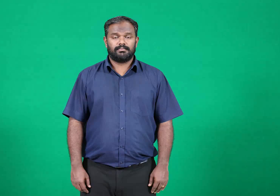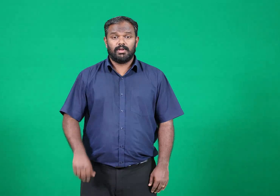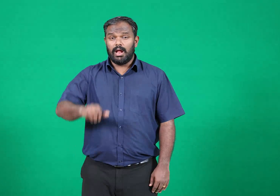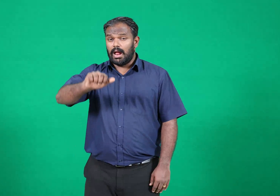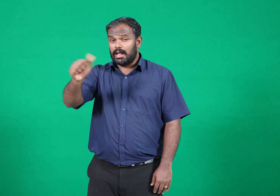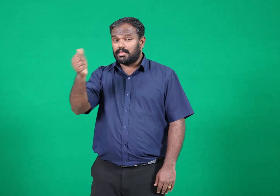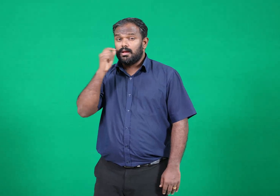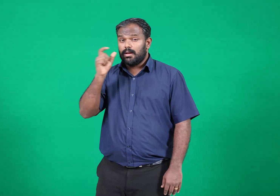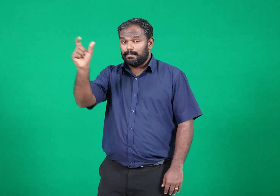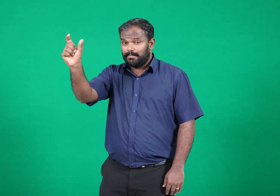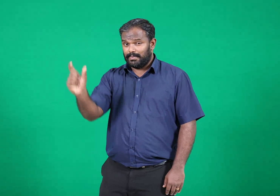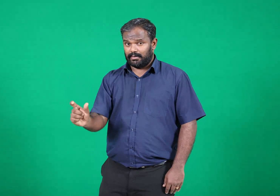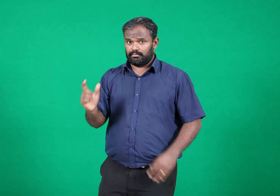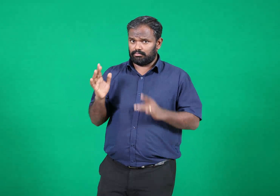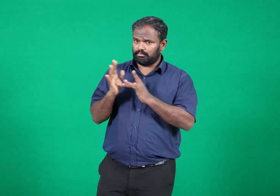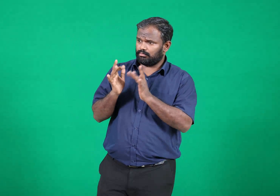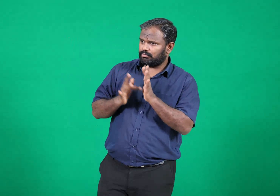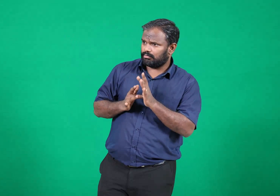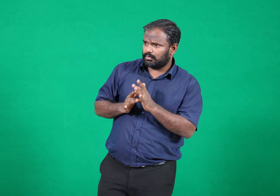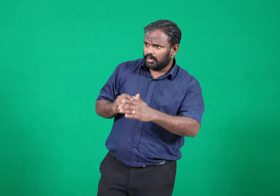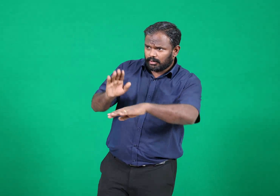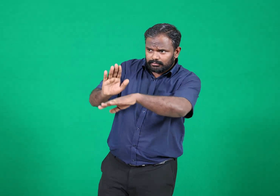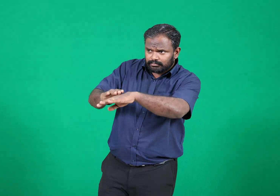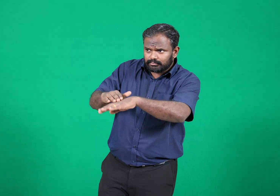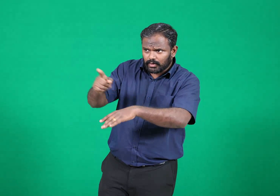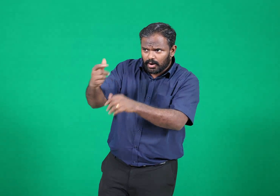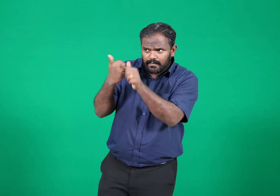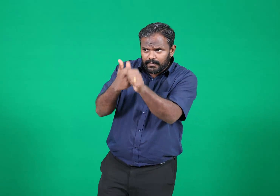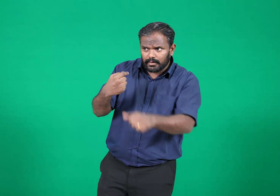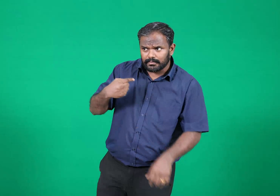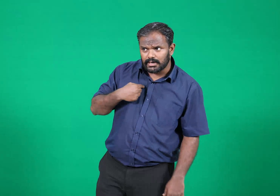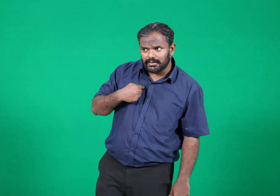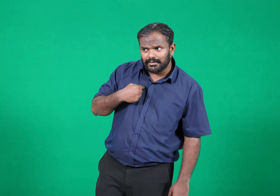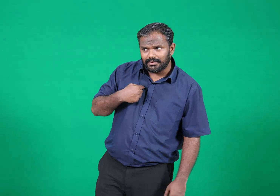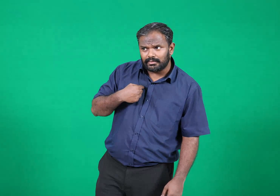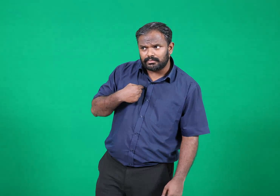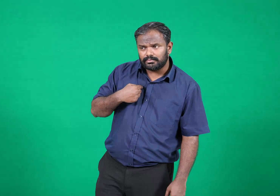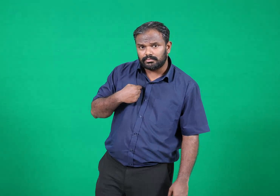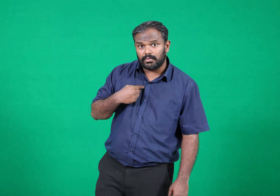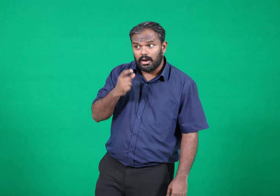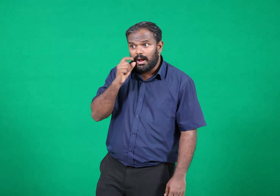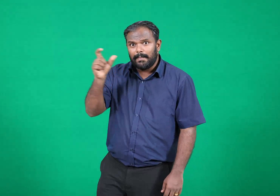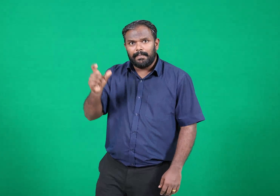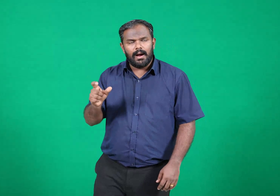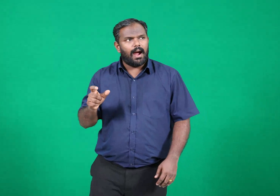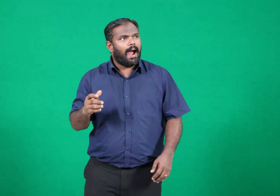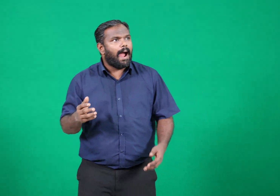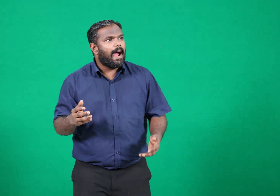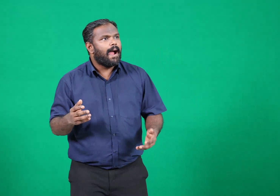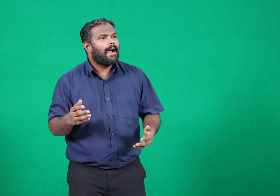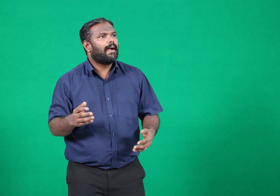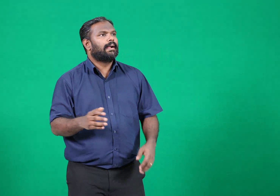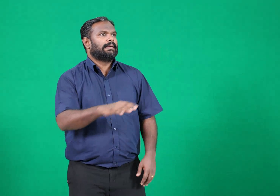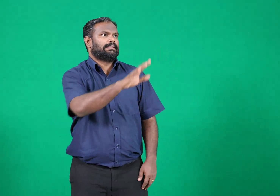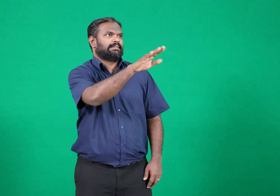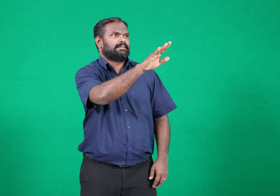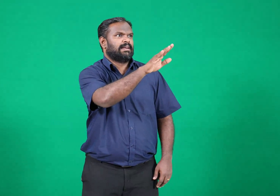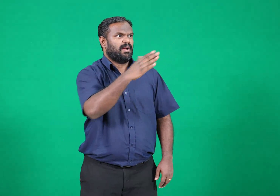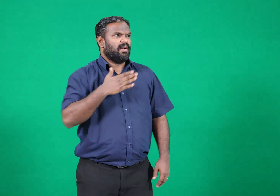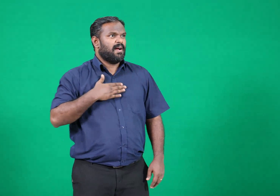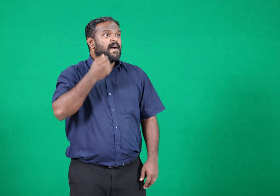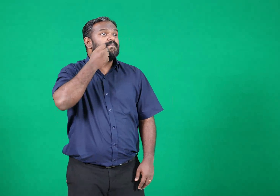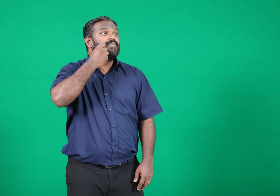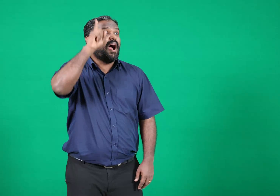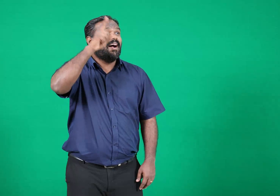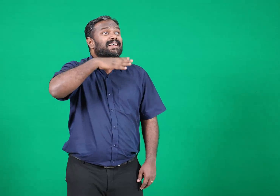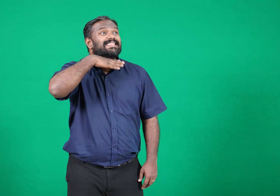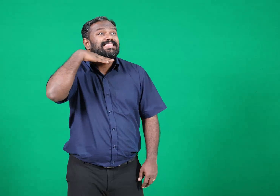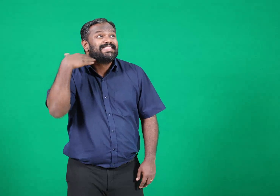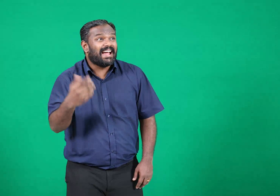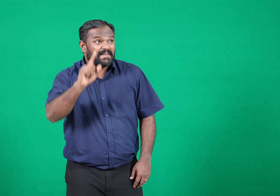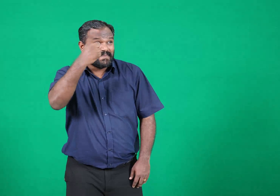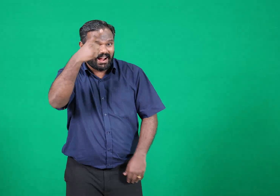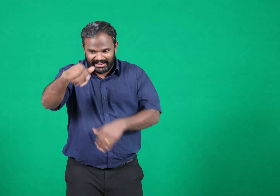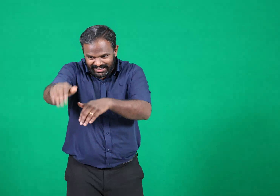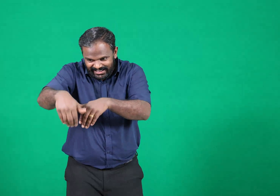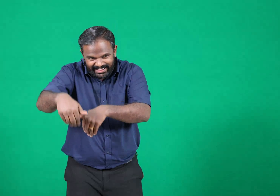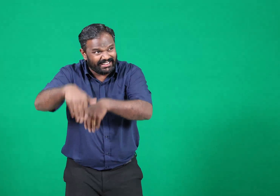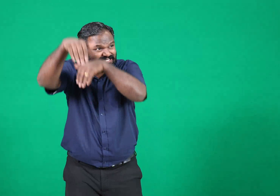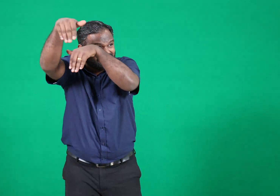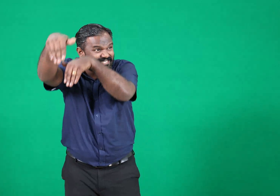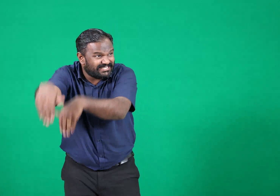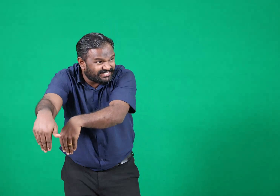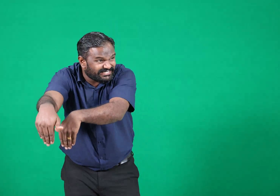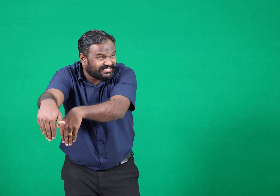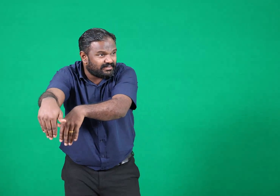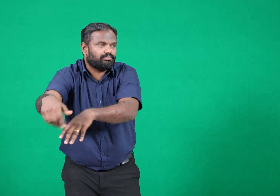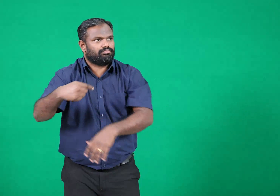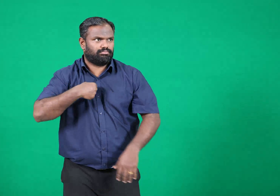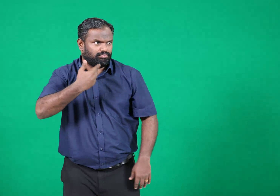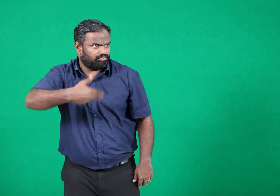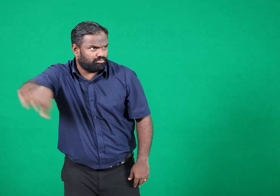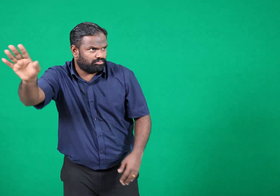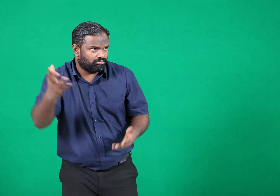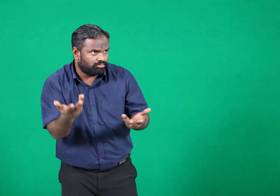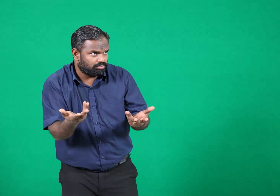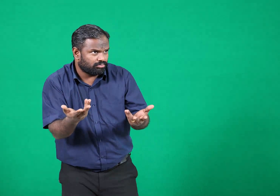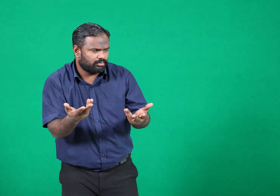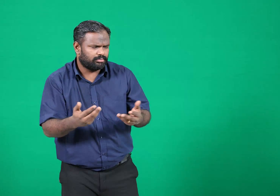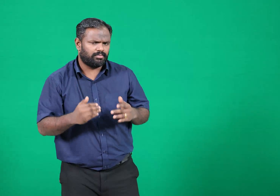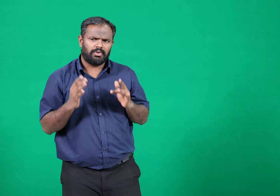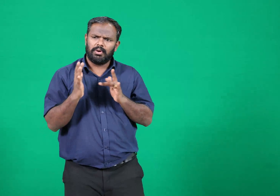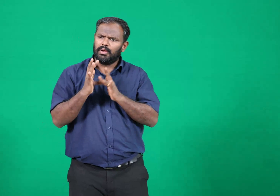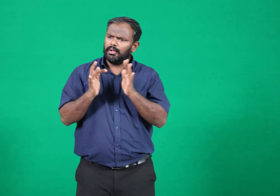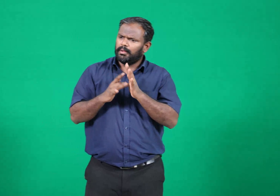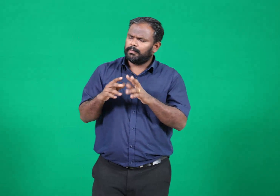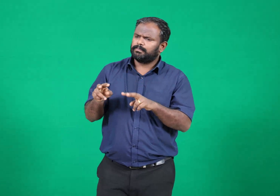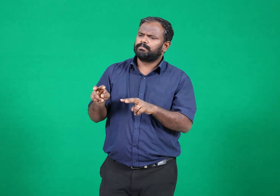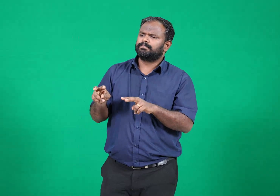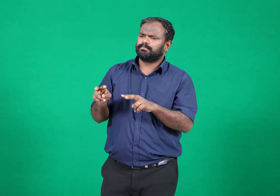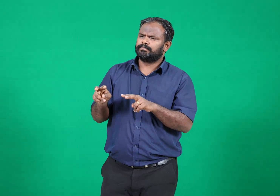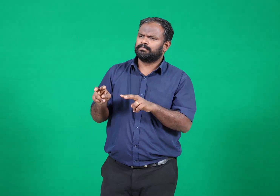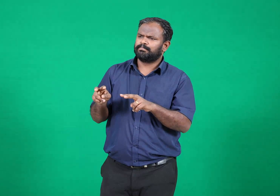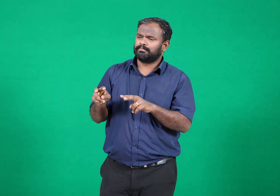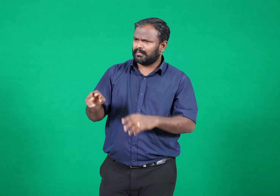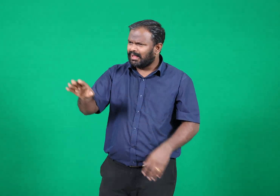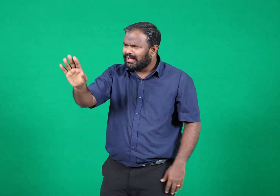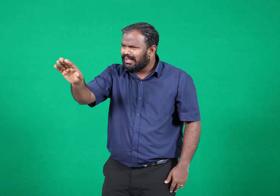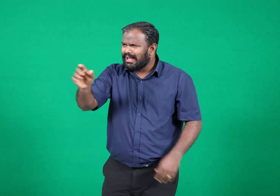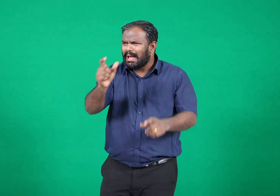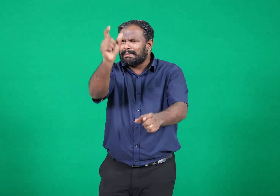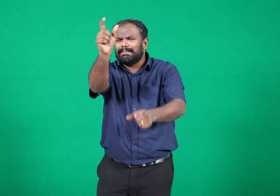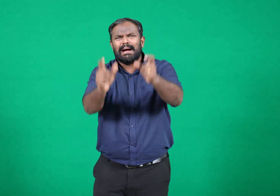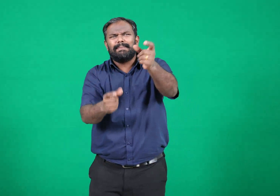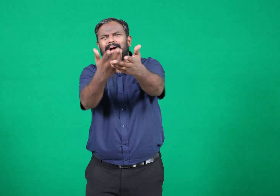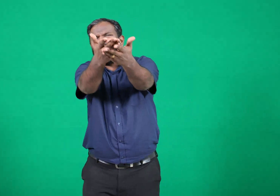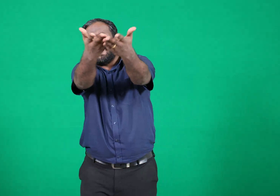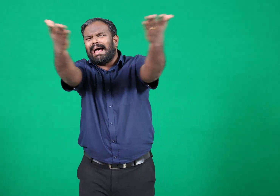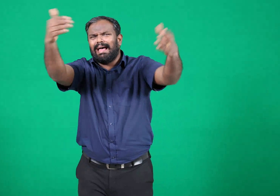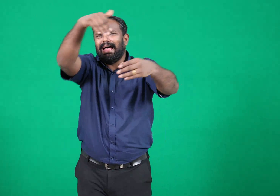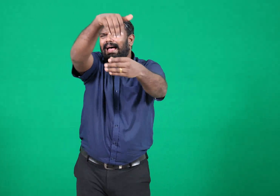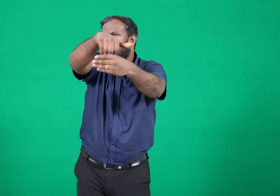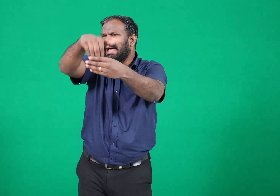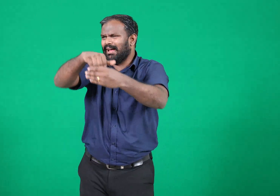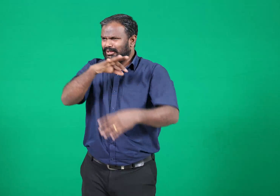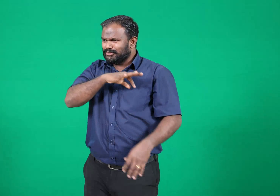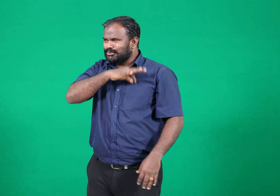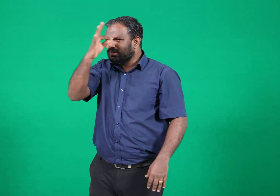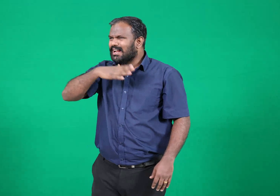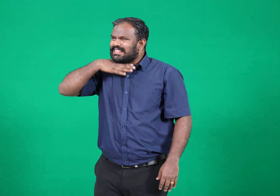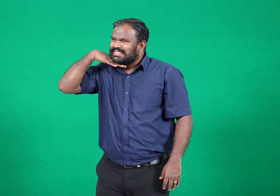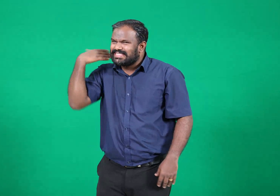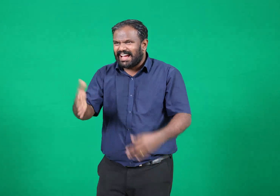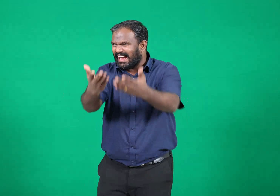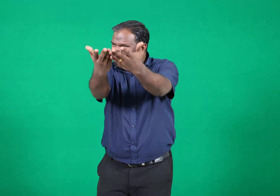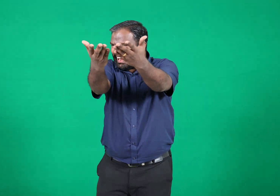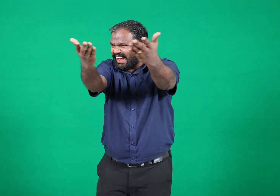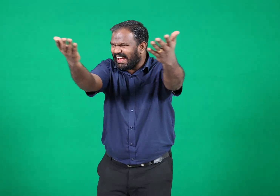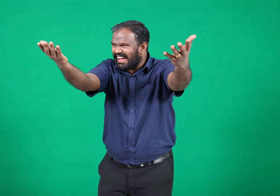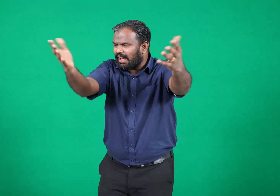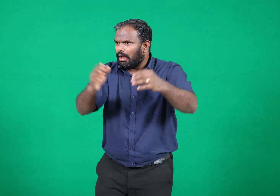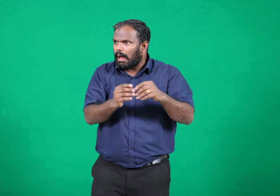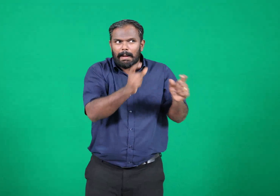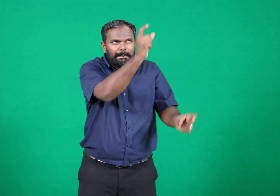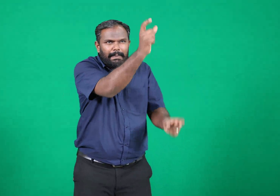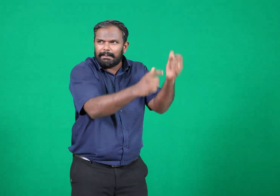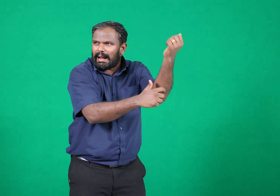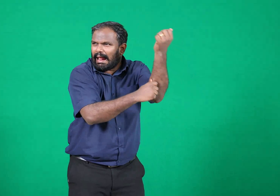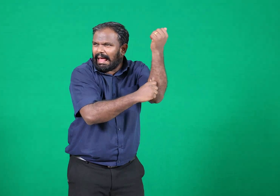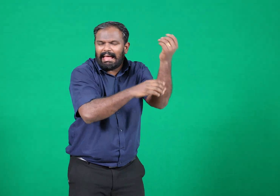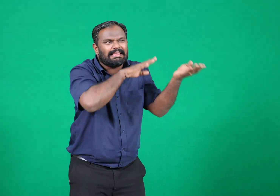Then He said to another man, "Follow Me." The man replied, "Lord, first let me go and bury my father."